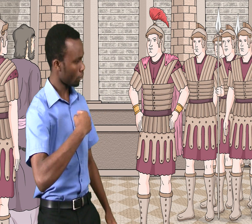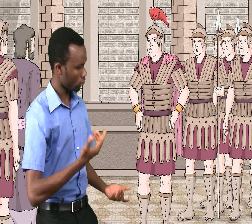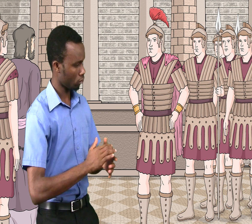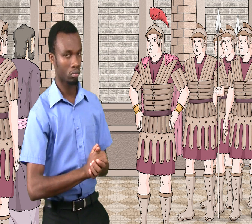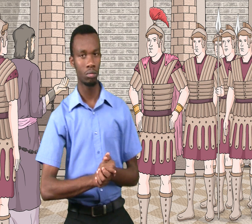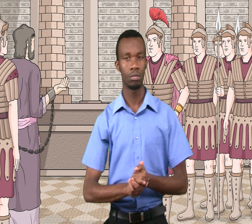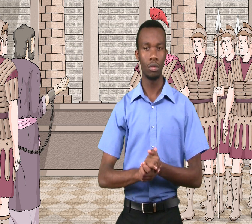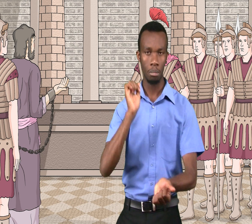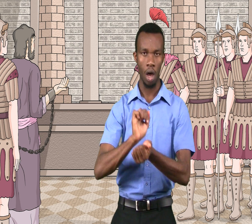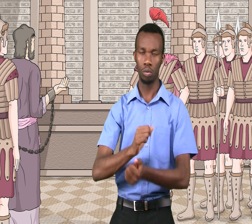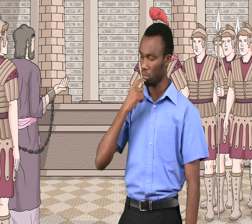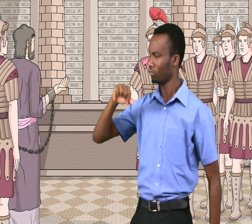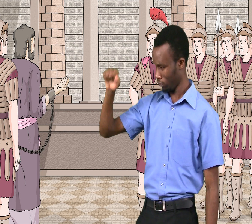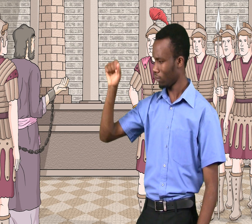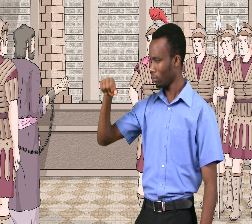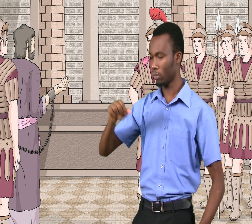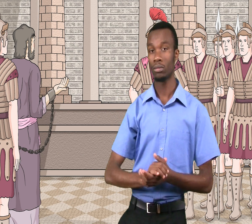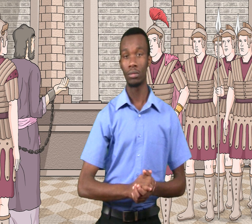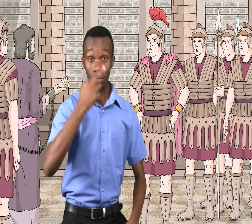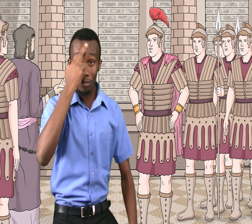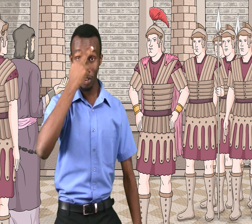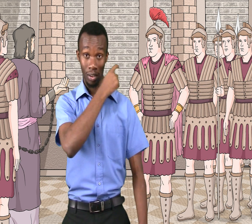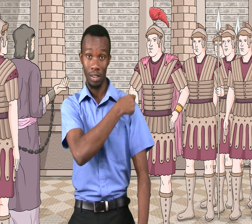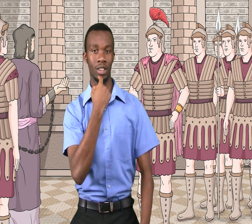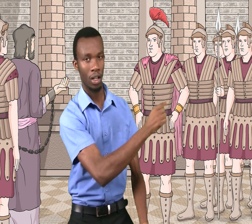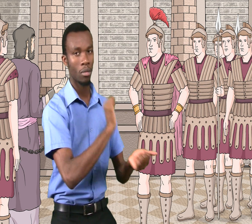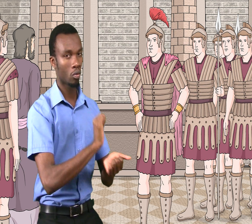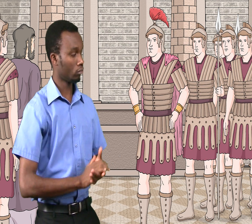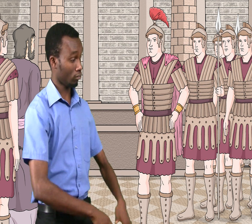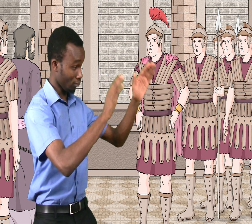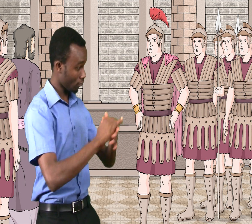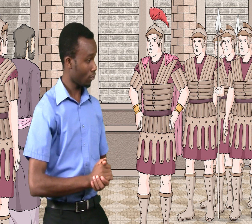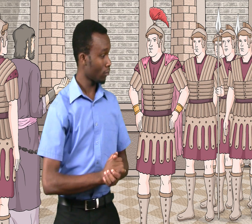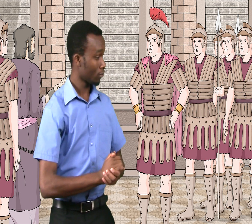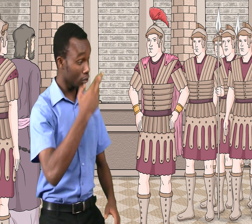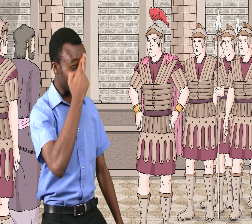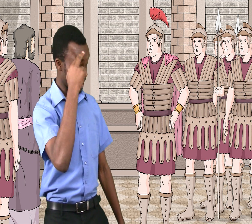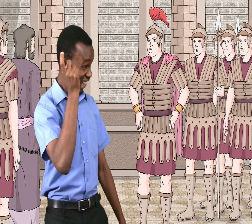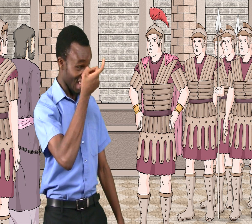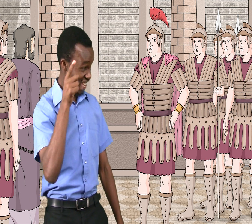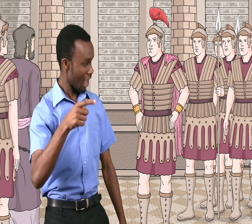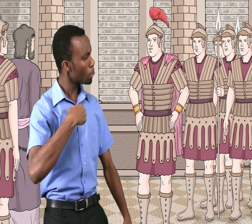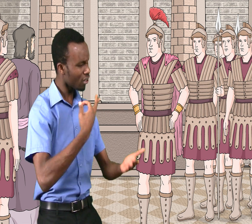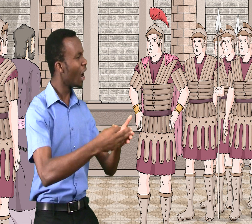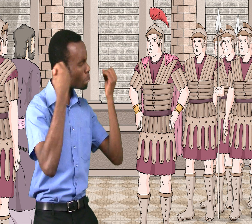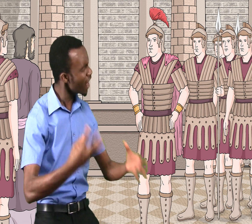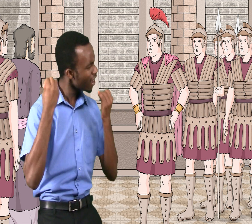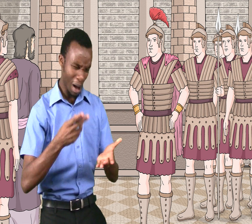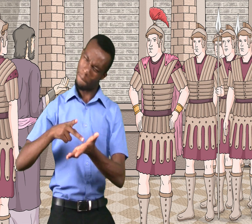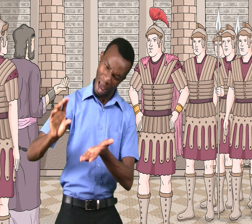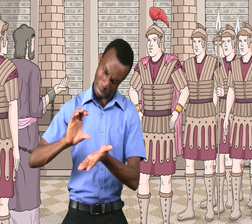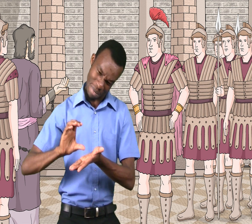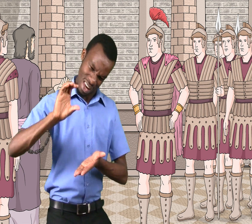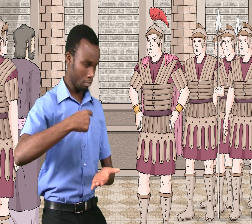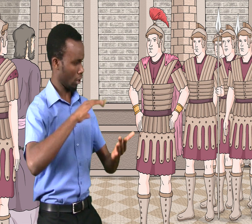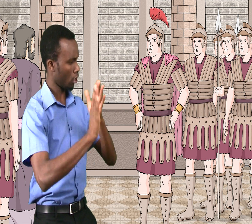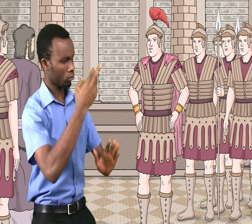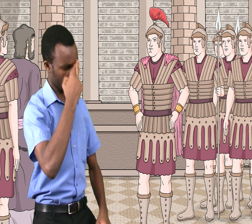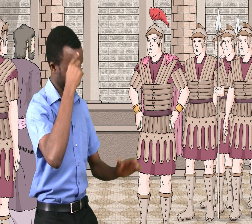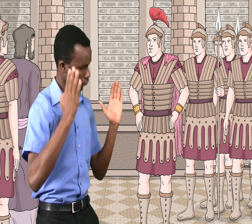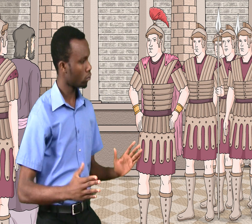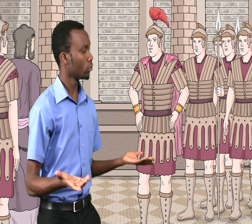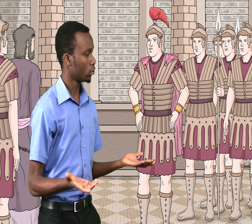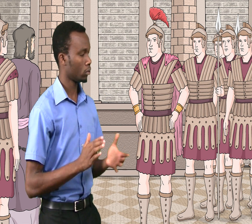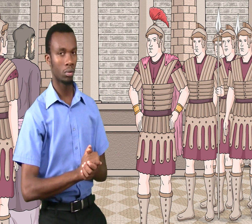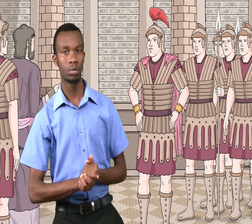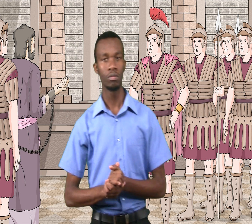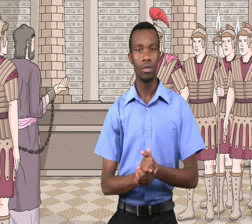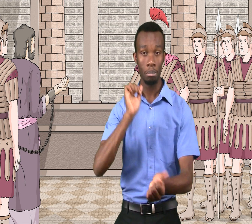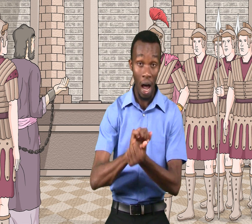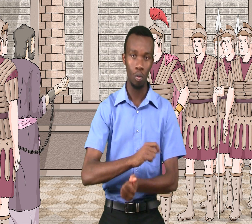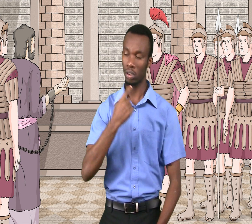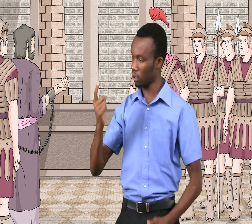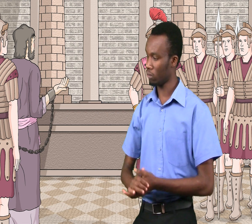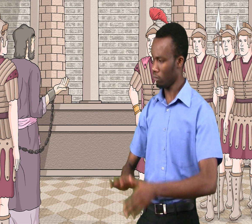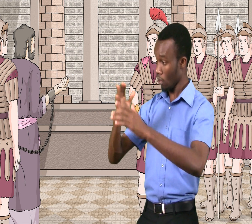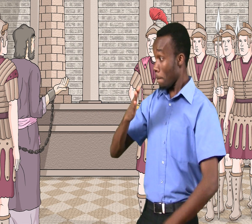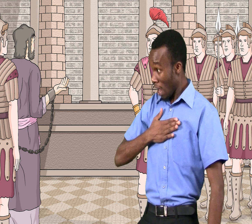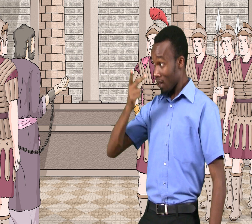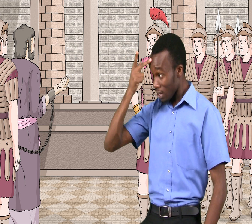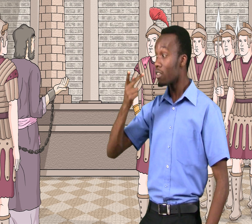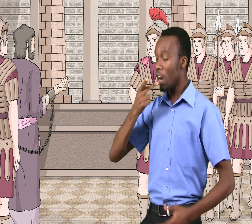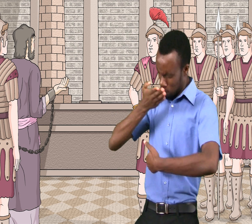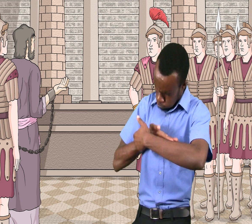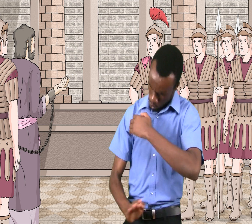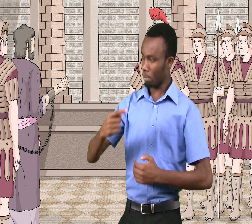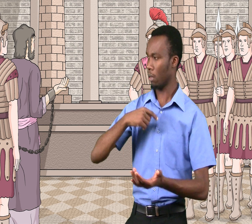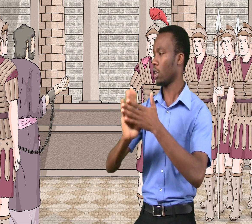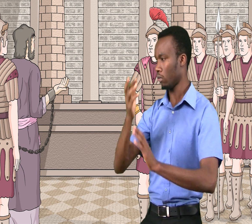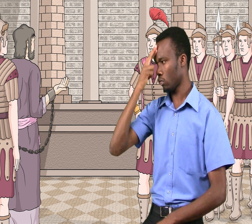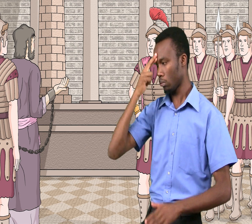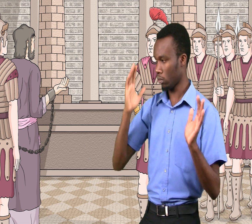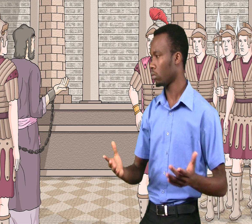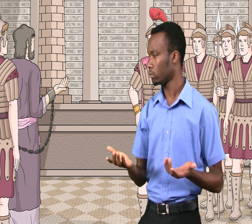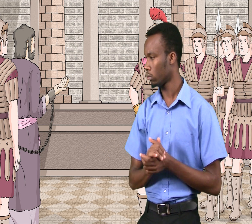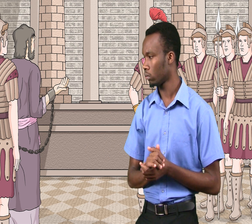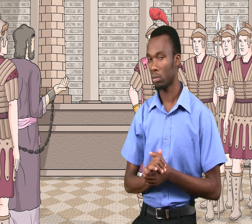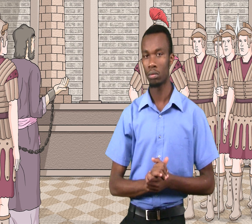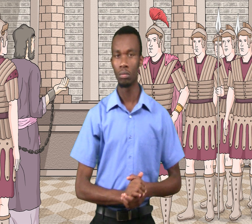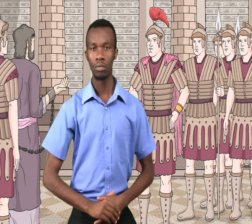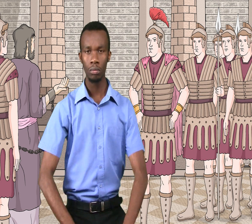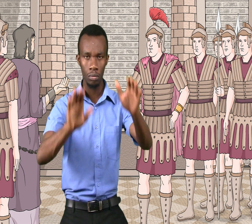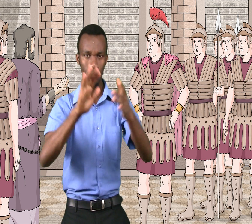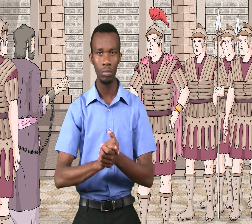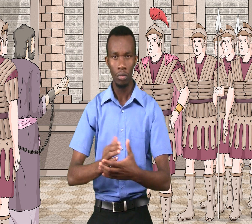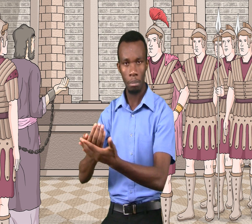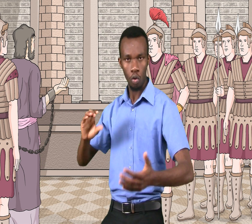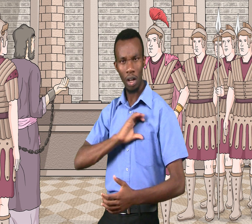“I paid a high price for my citizenship,” said the commander. “But I was born a citizen,” Paul replied.